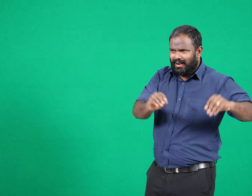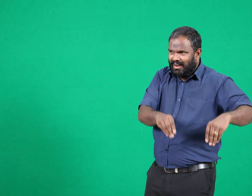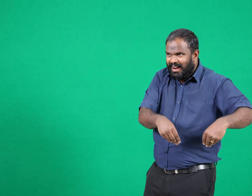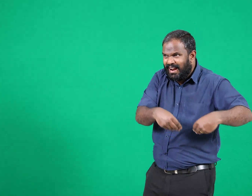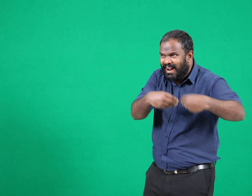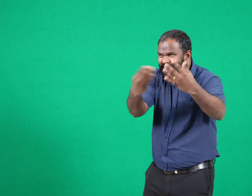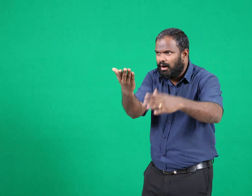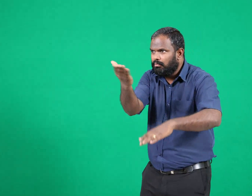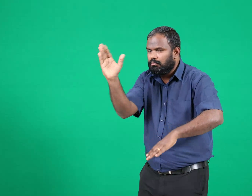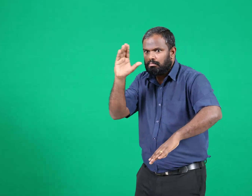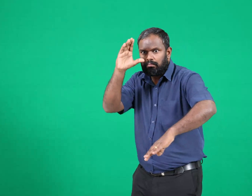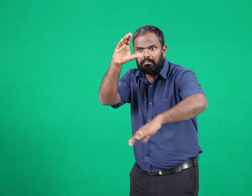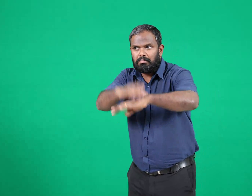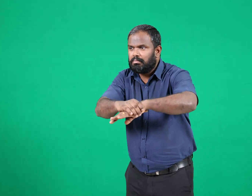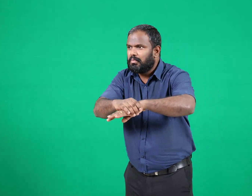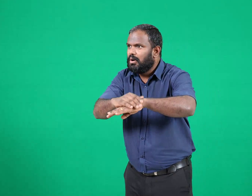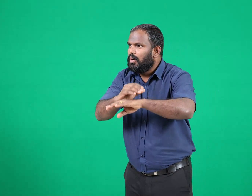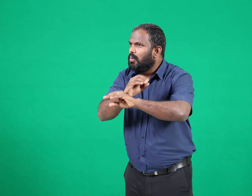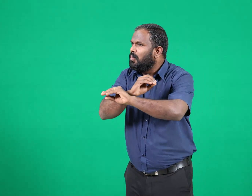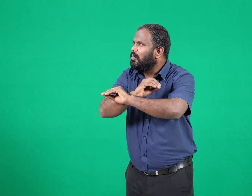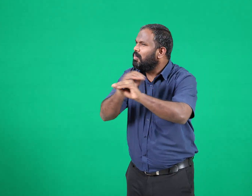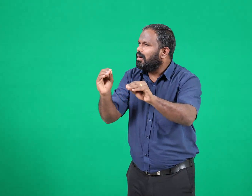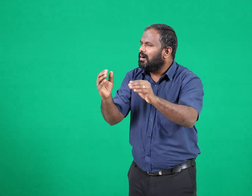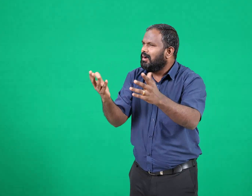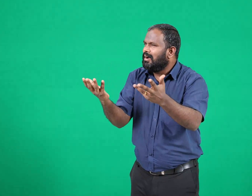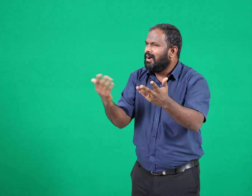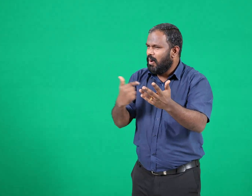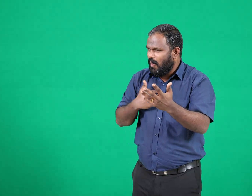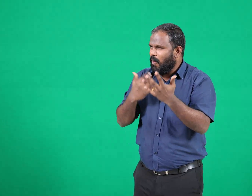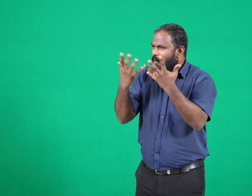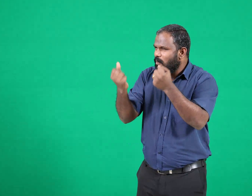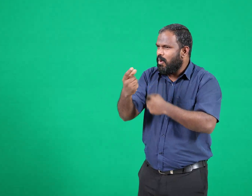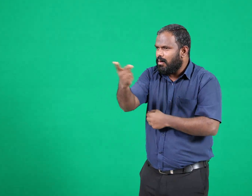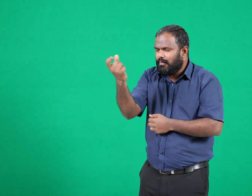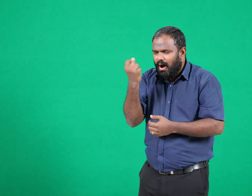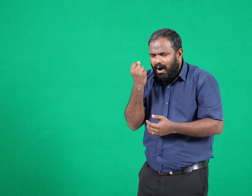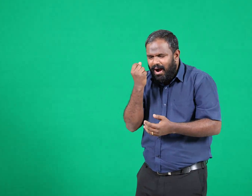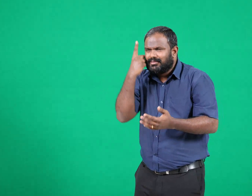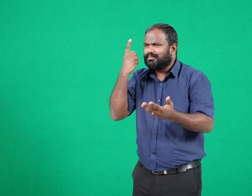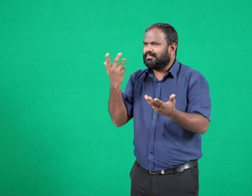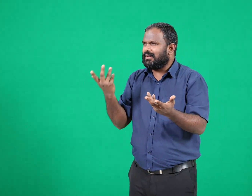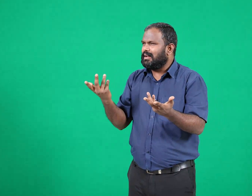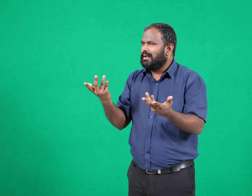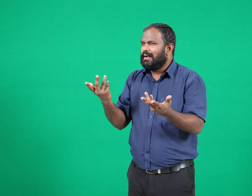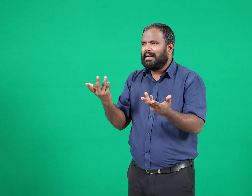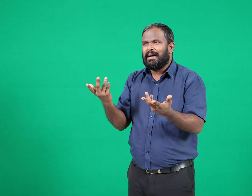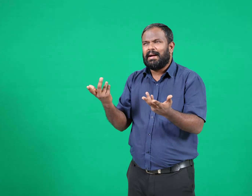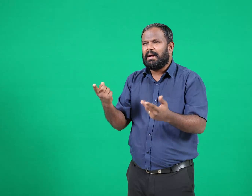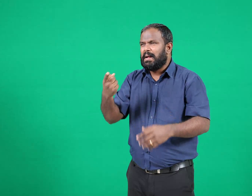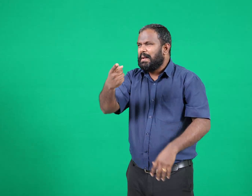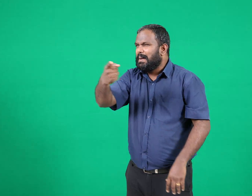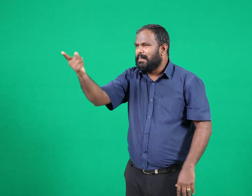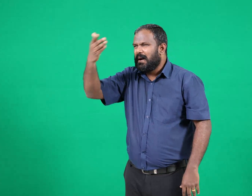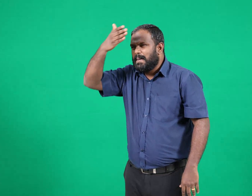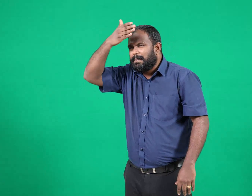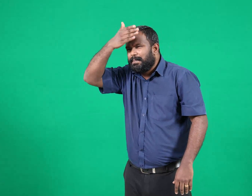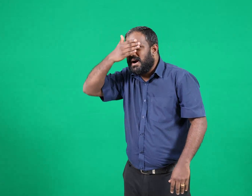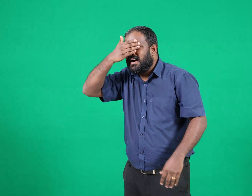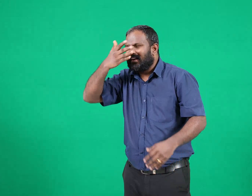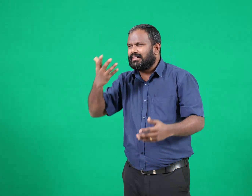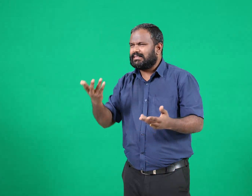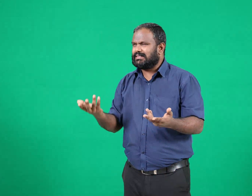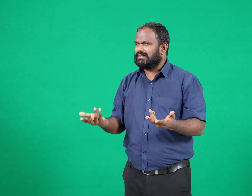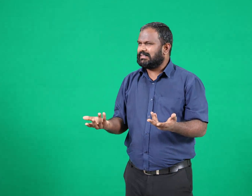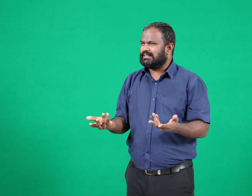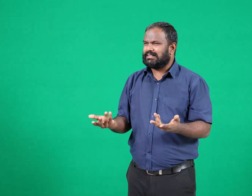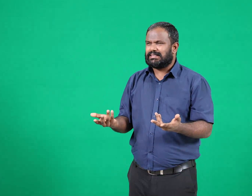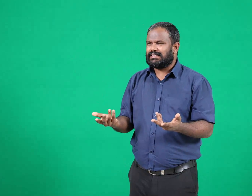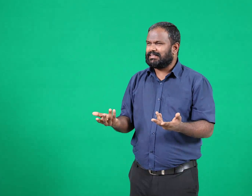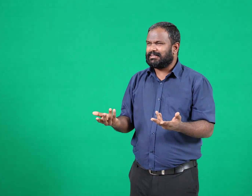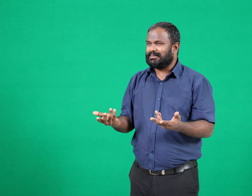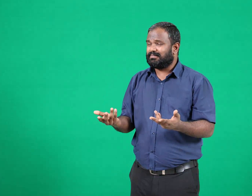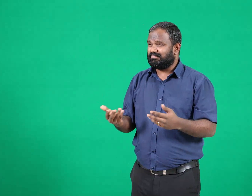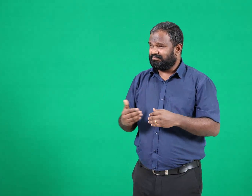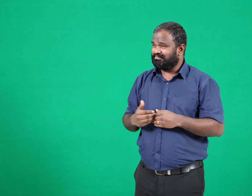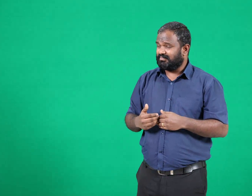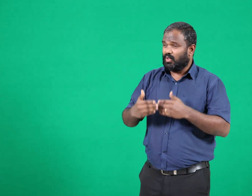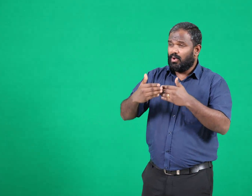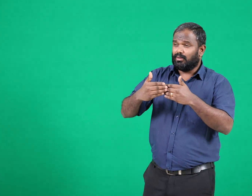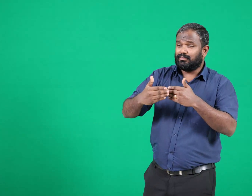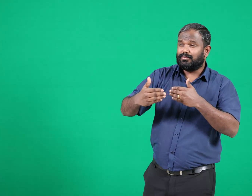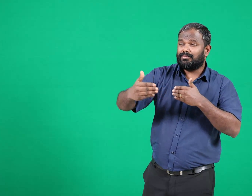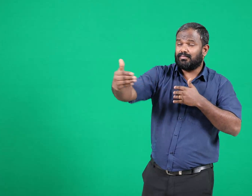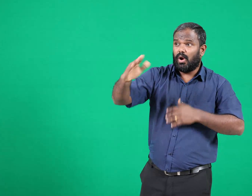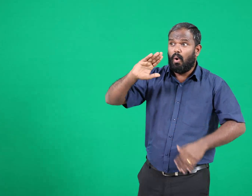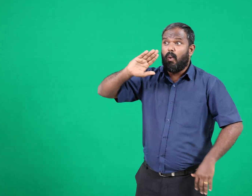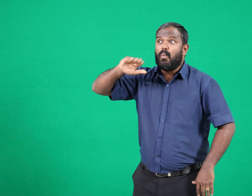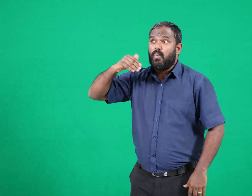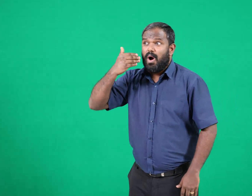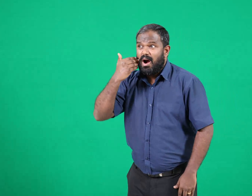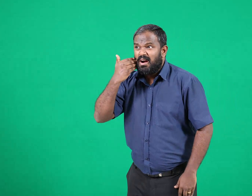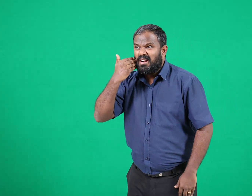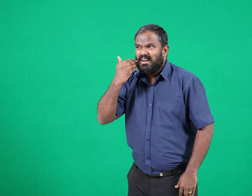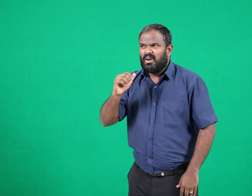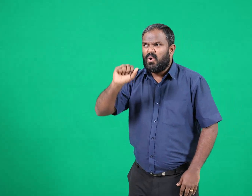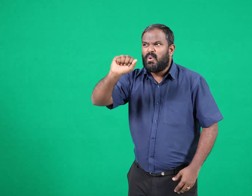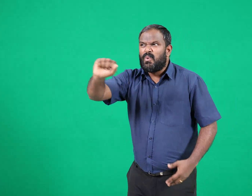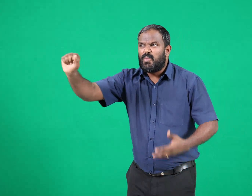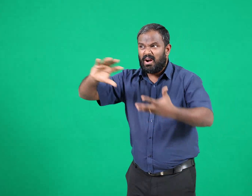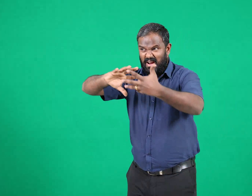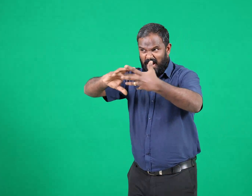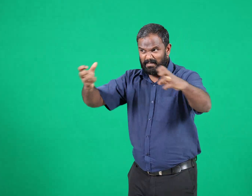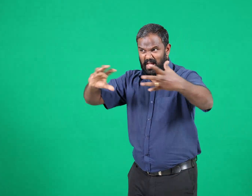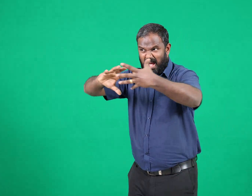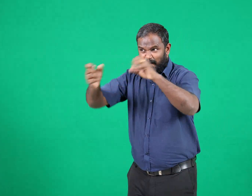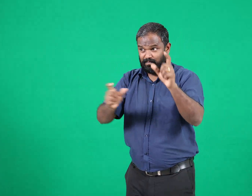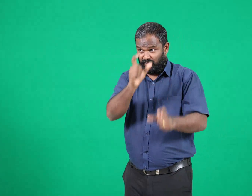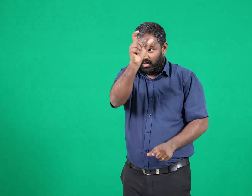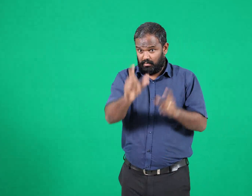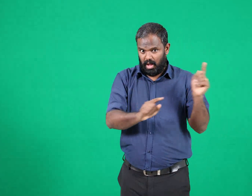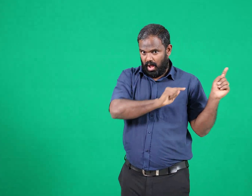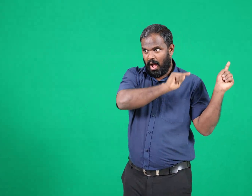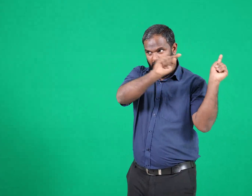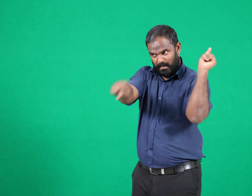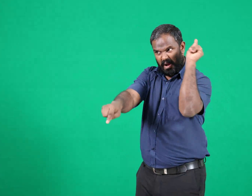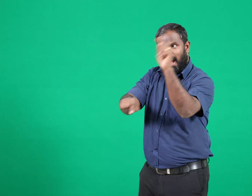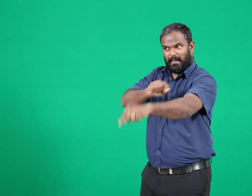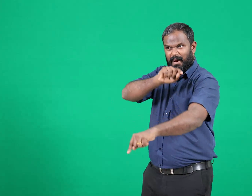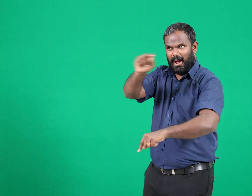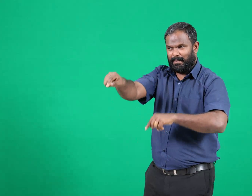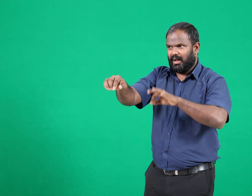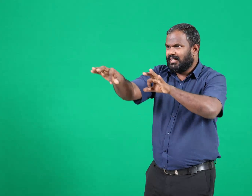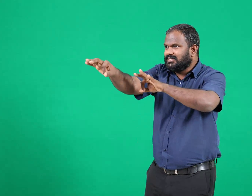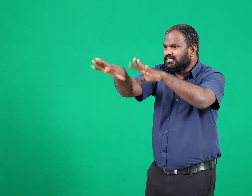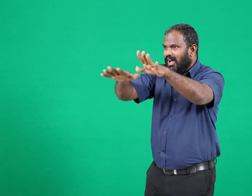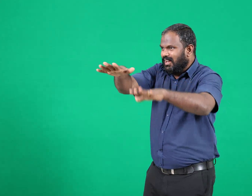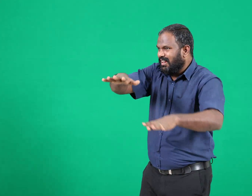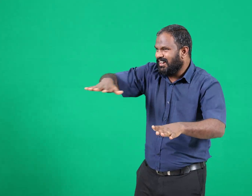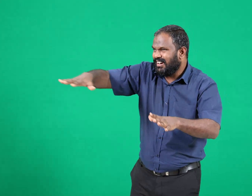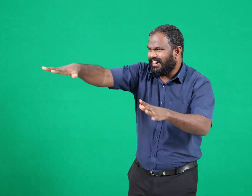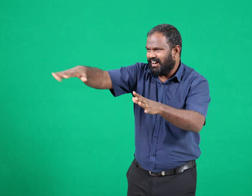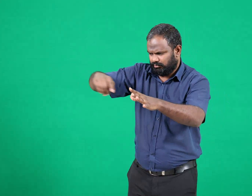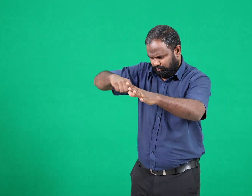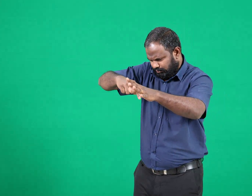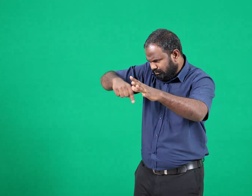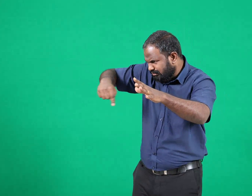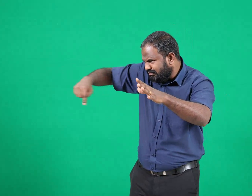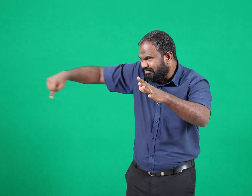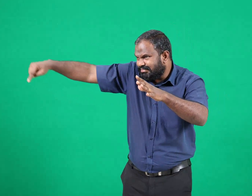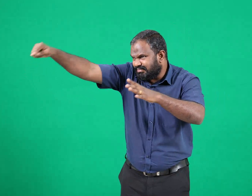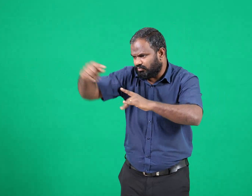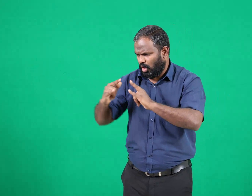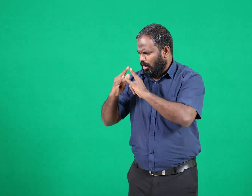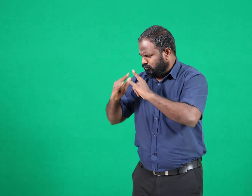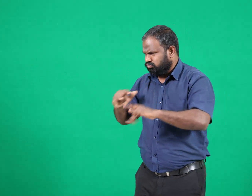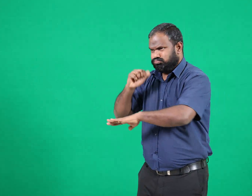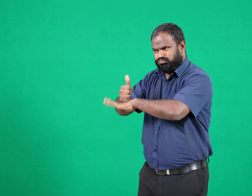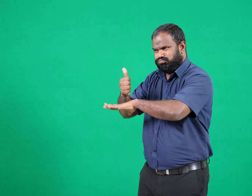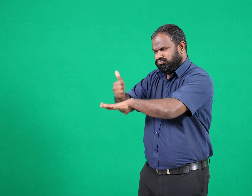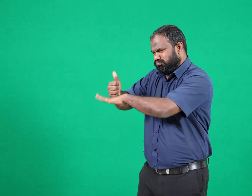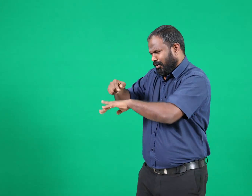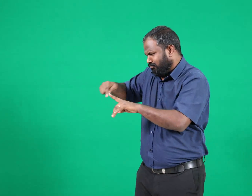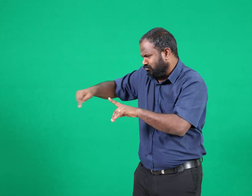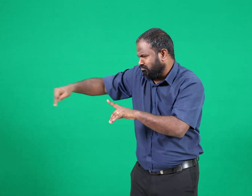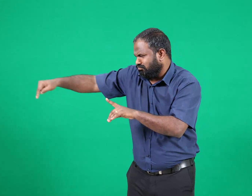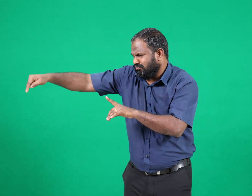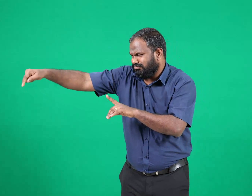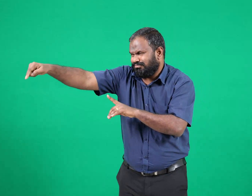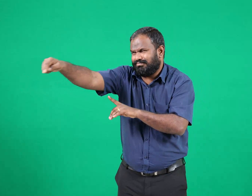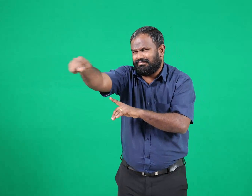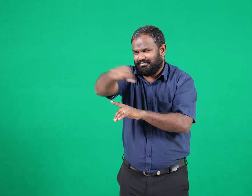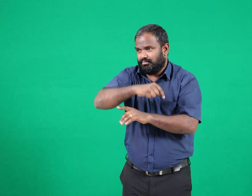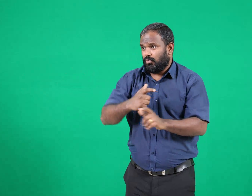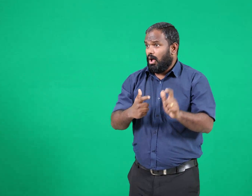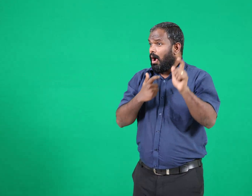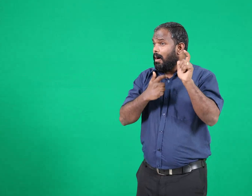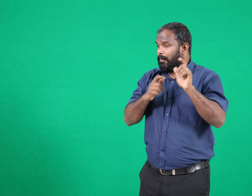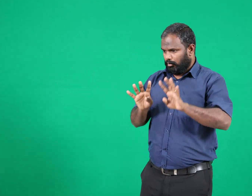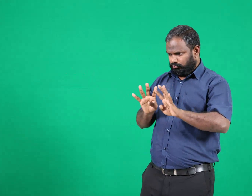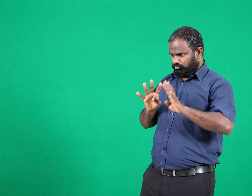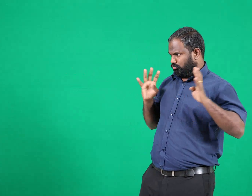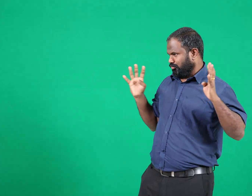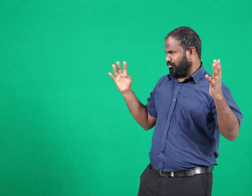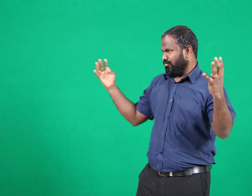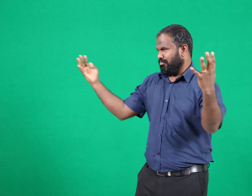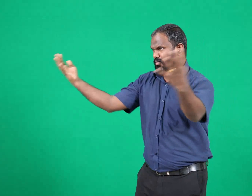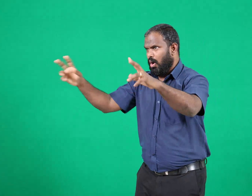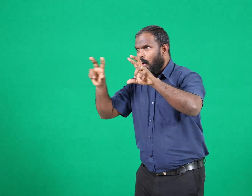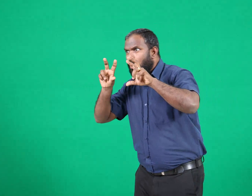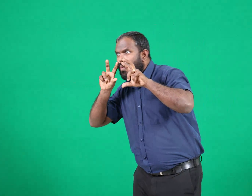For the days will come upon you when your enemies will barricade you and surround you and hem you in on every side.